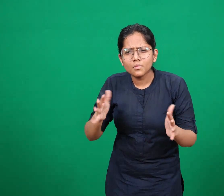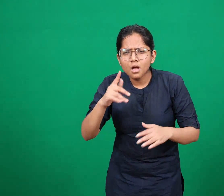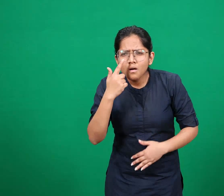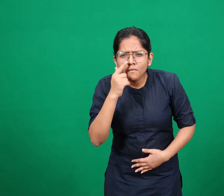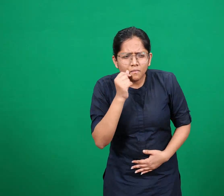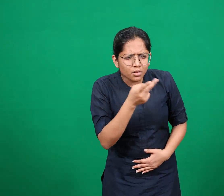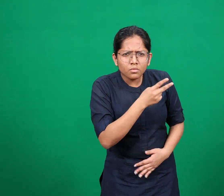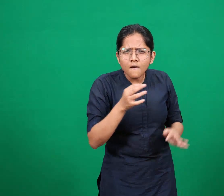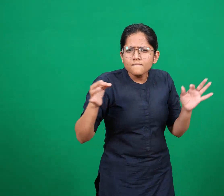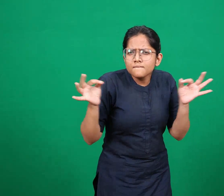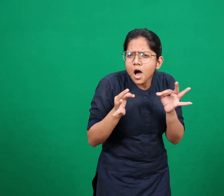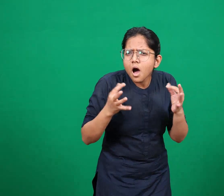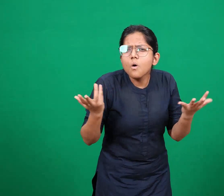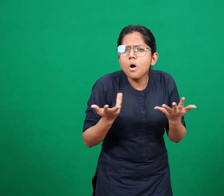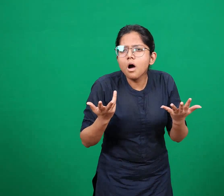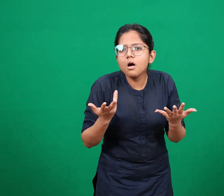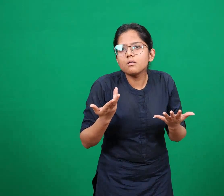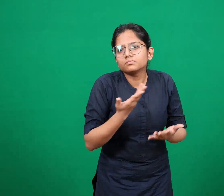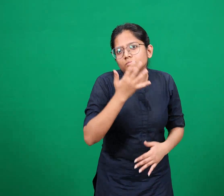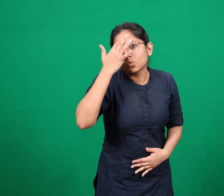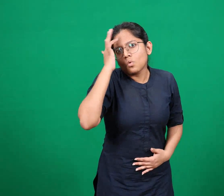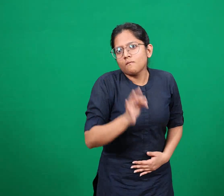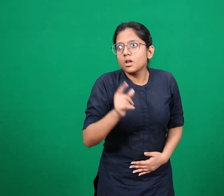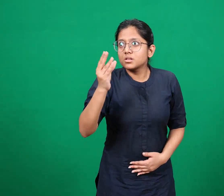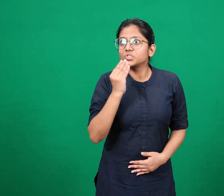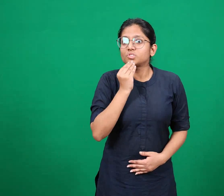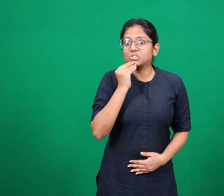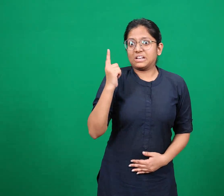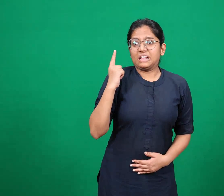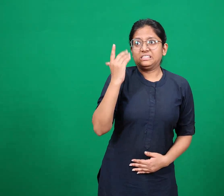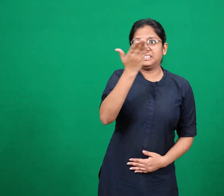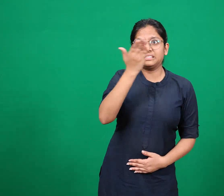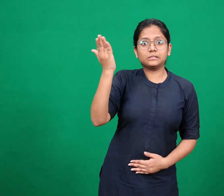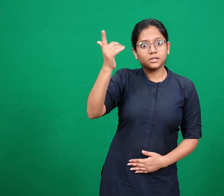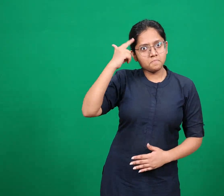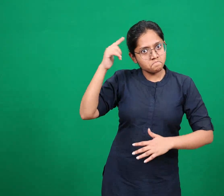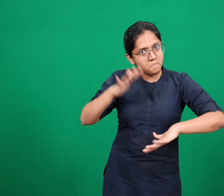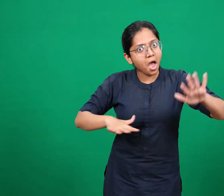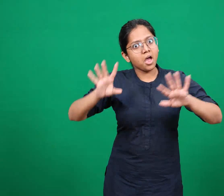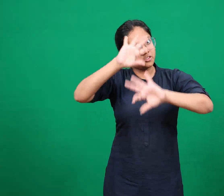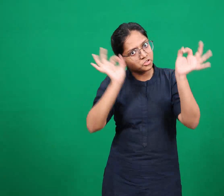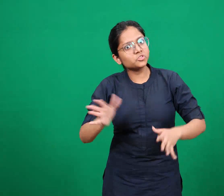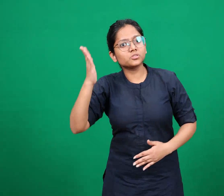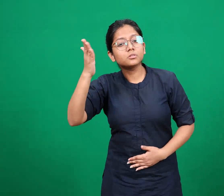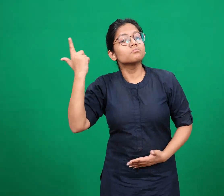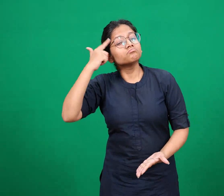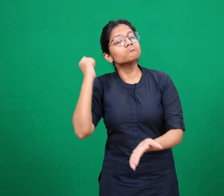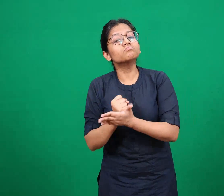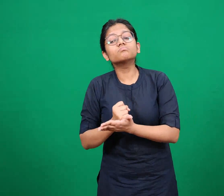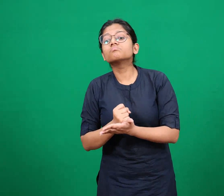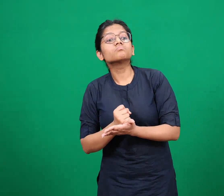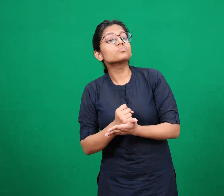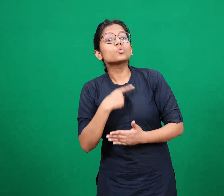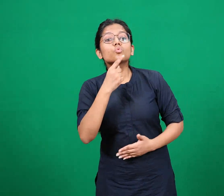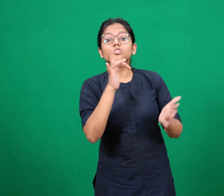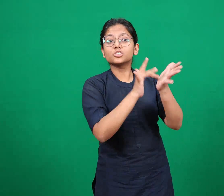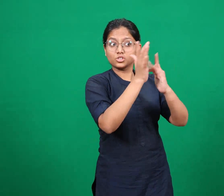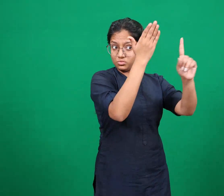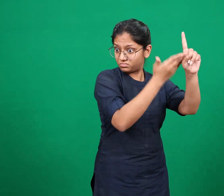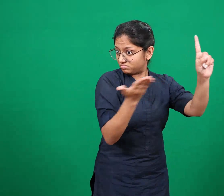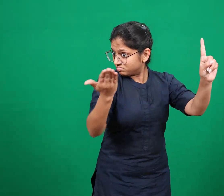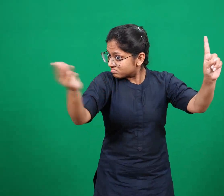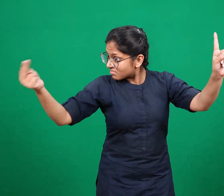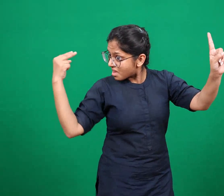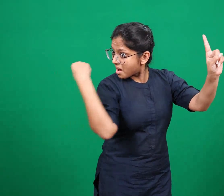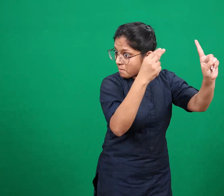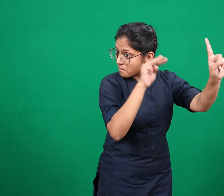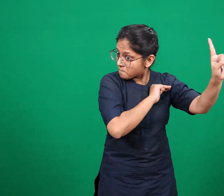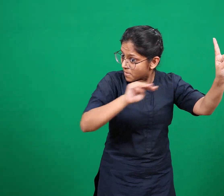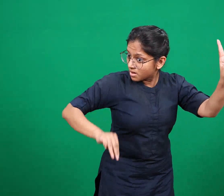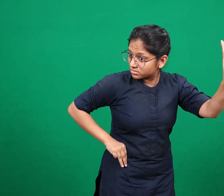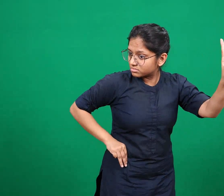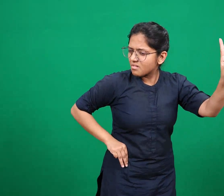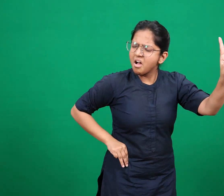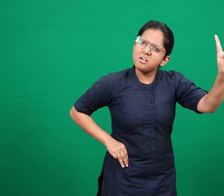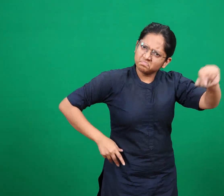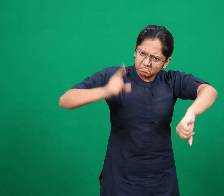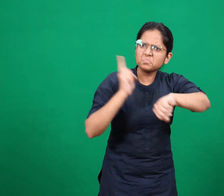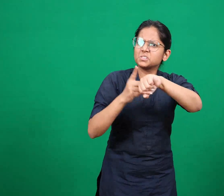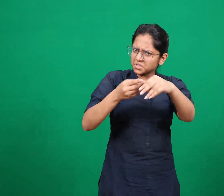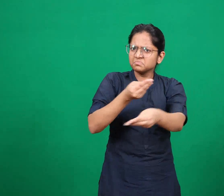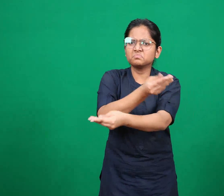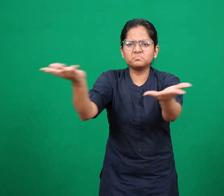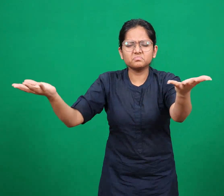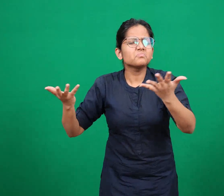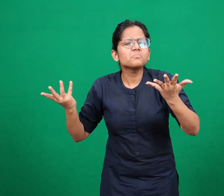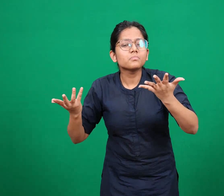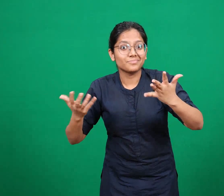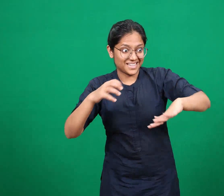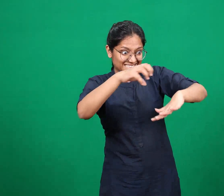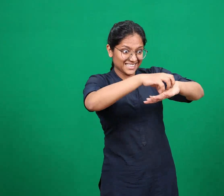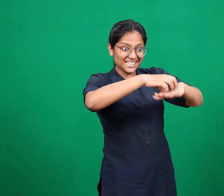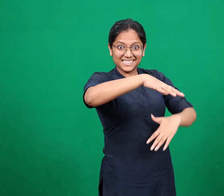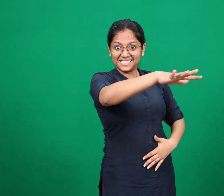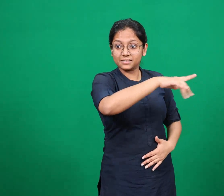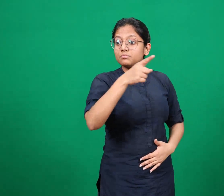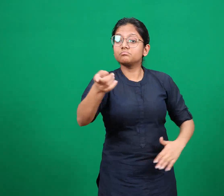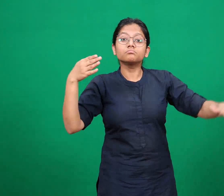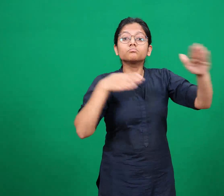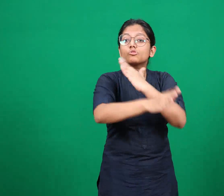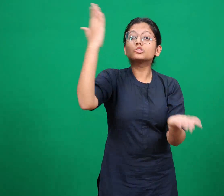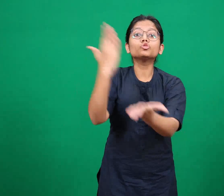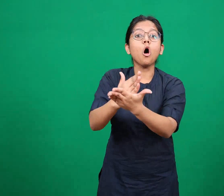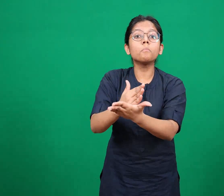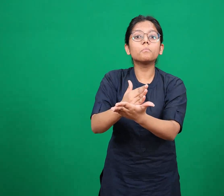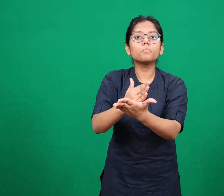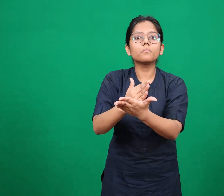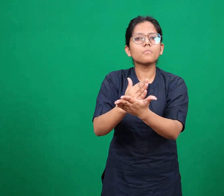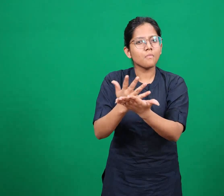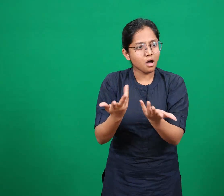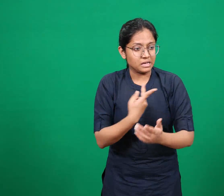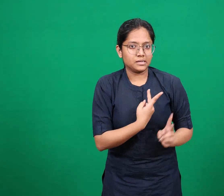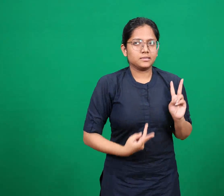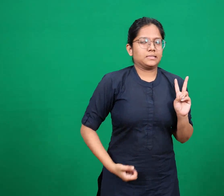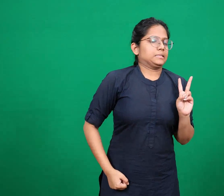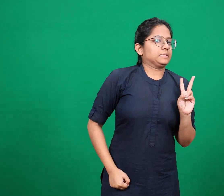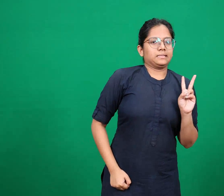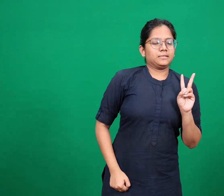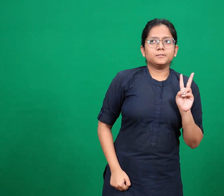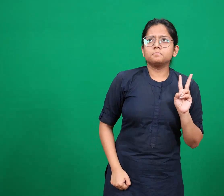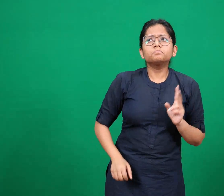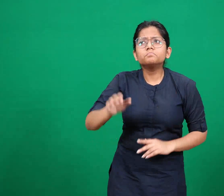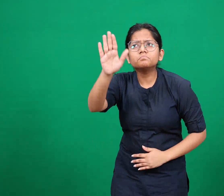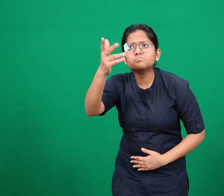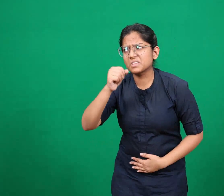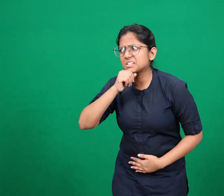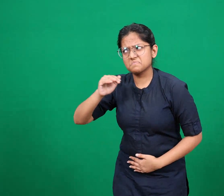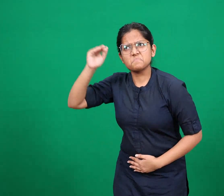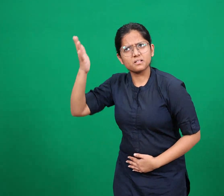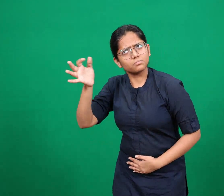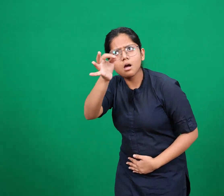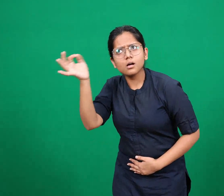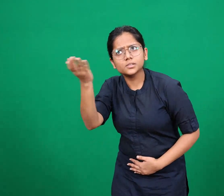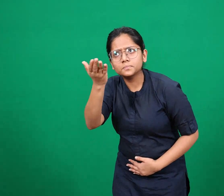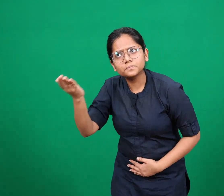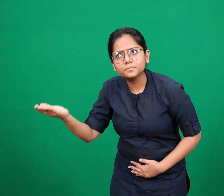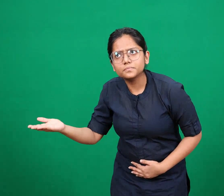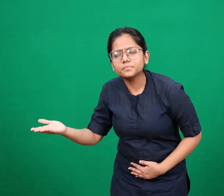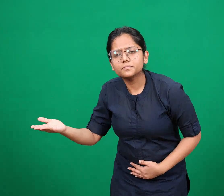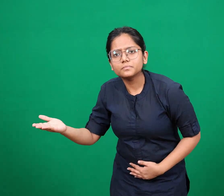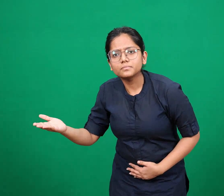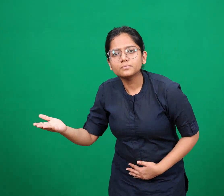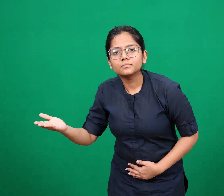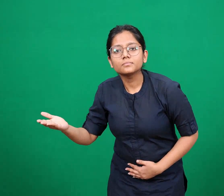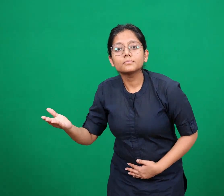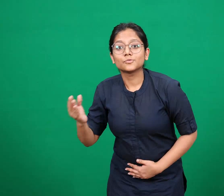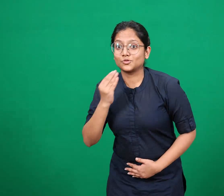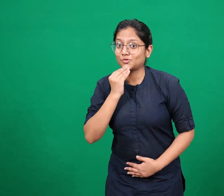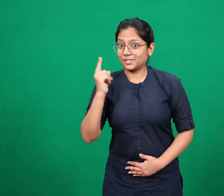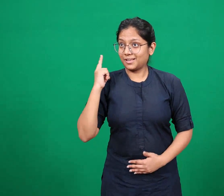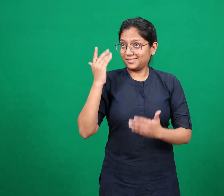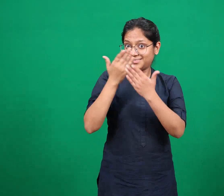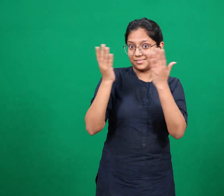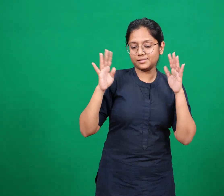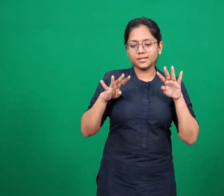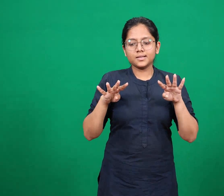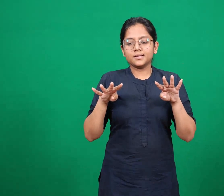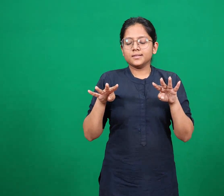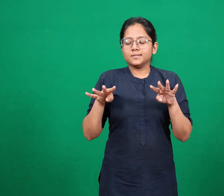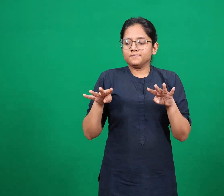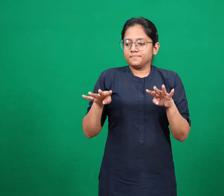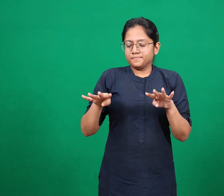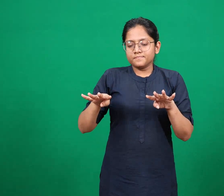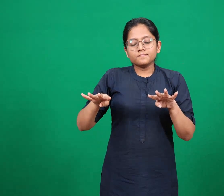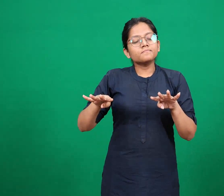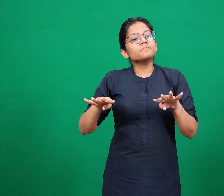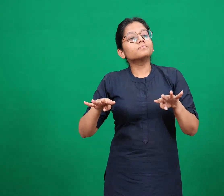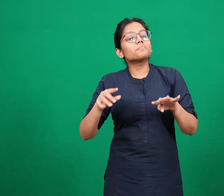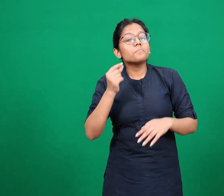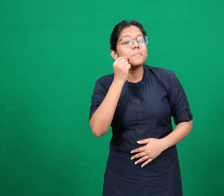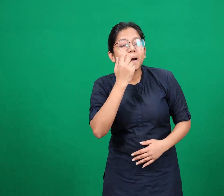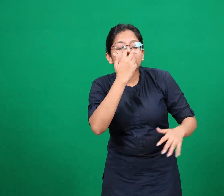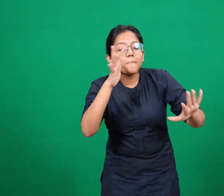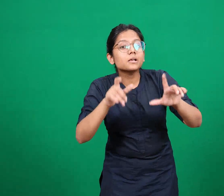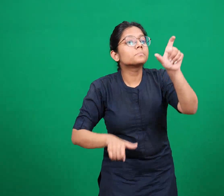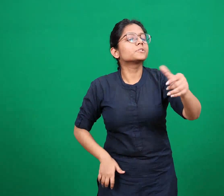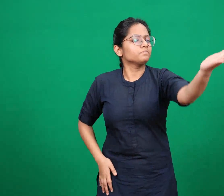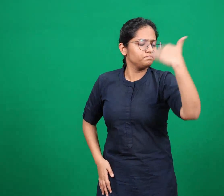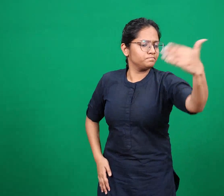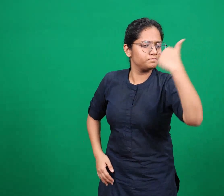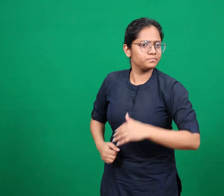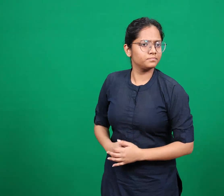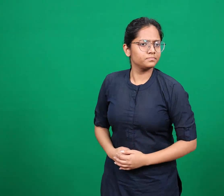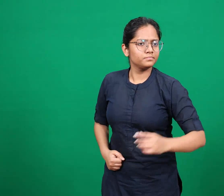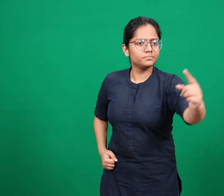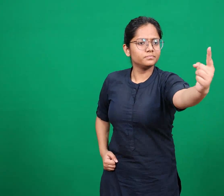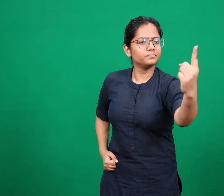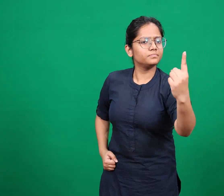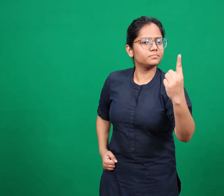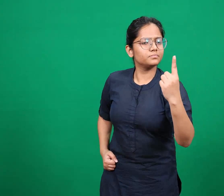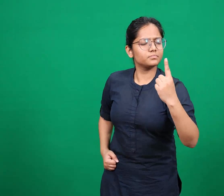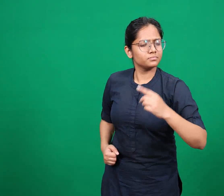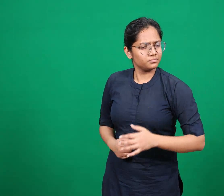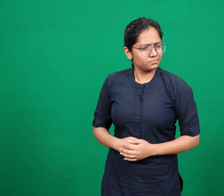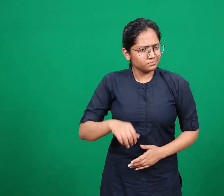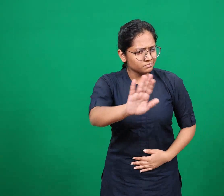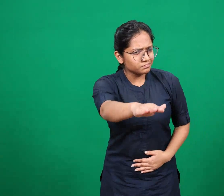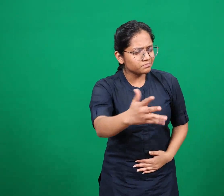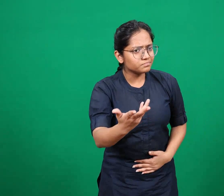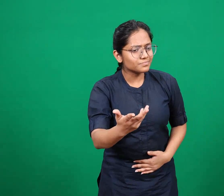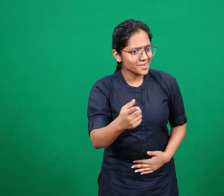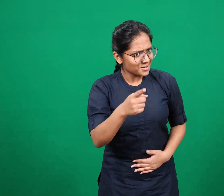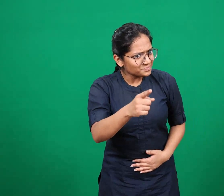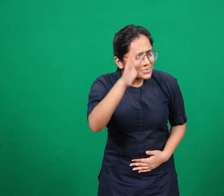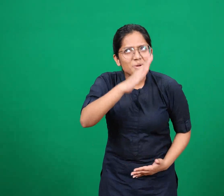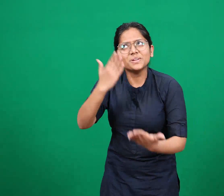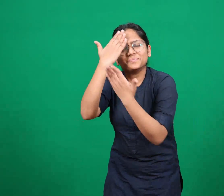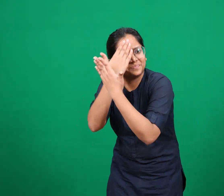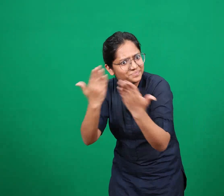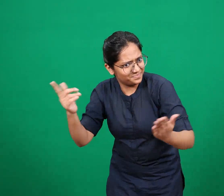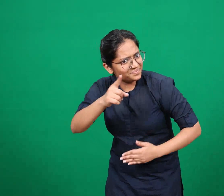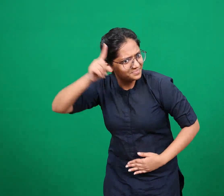For the Jews had already determined that anyone who confessed Jesus as the Christ would be put out of the synagogue. That was why his parents said, "He is old enough. Ask him."